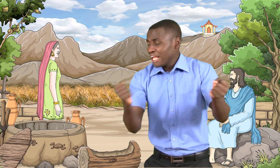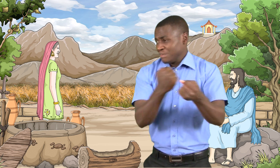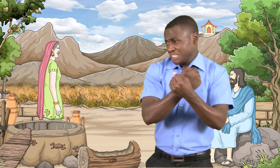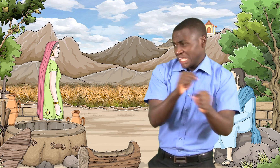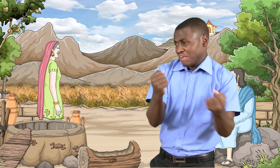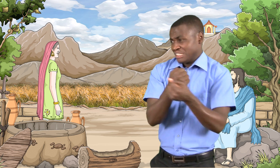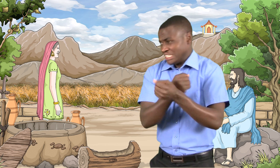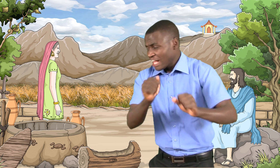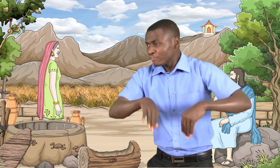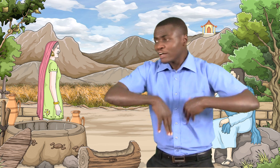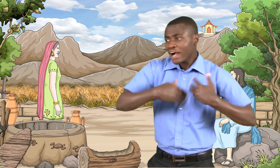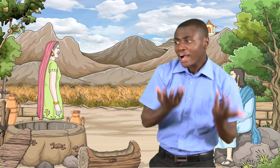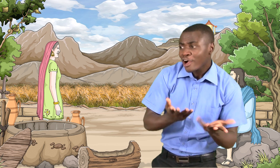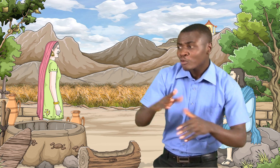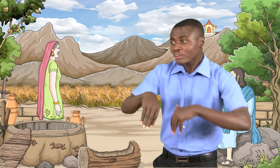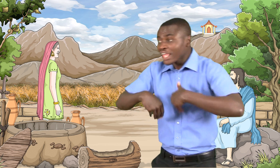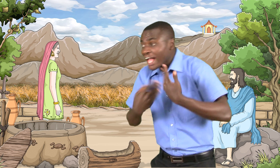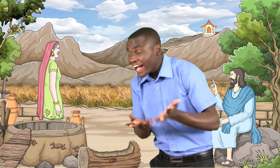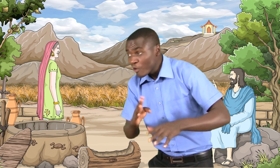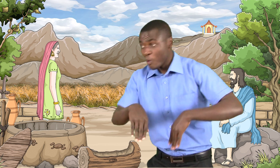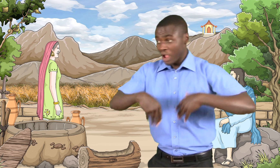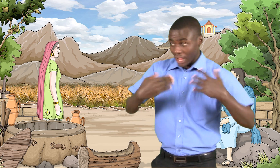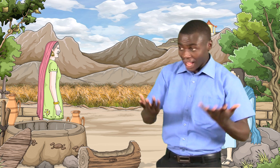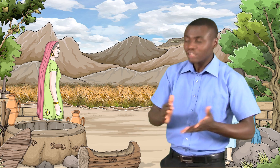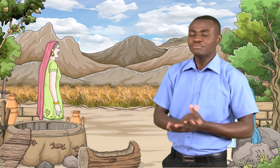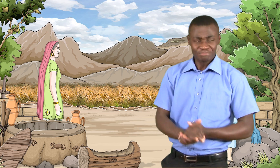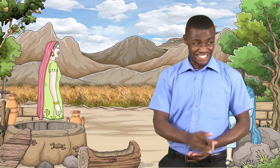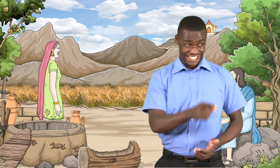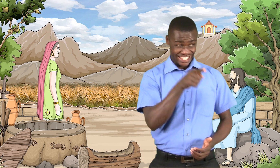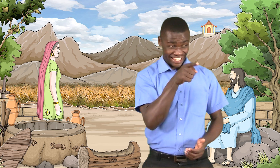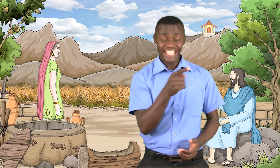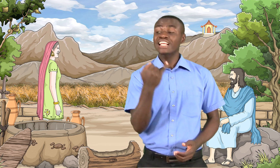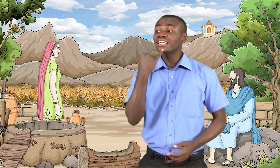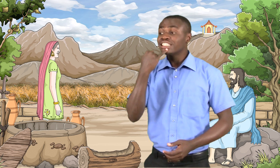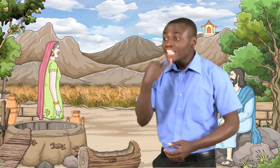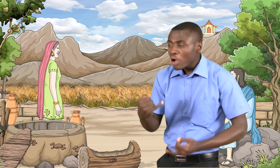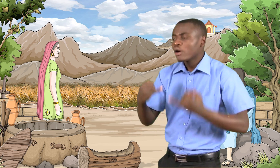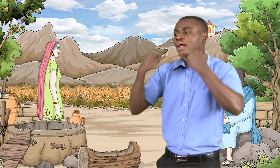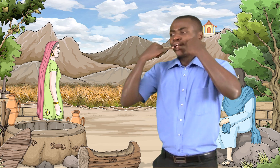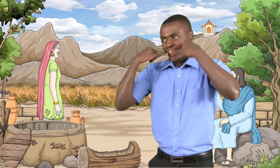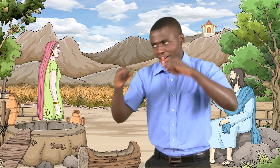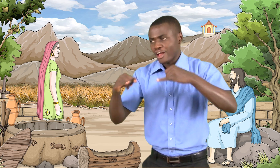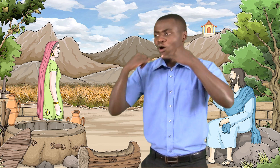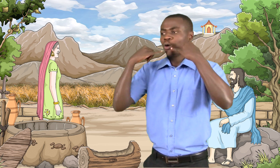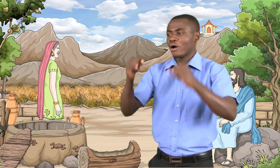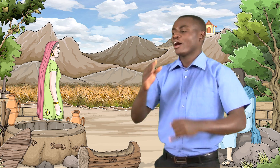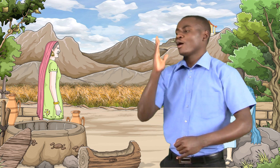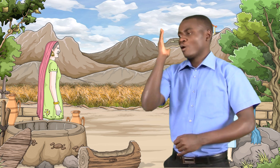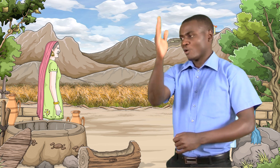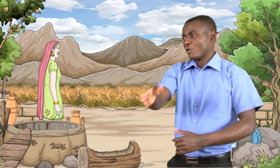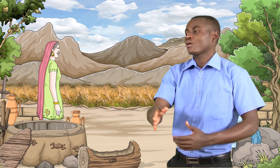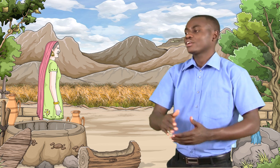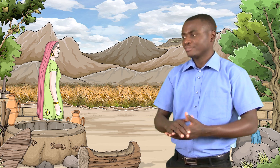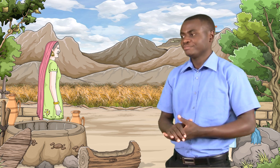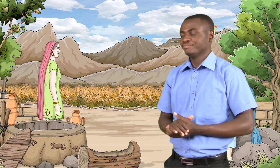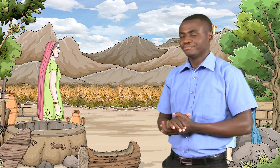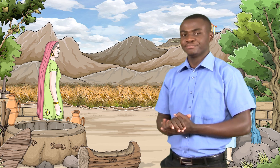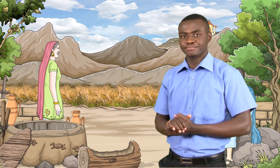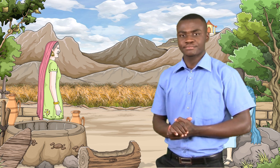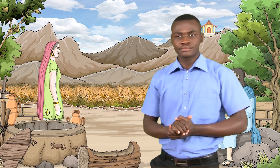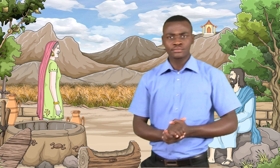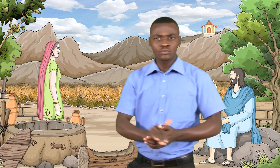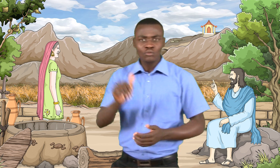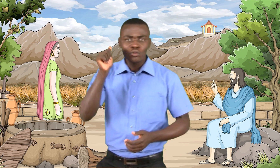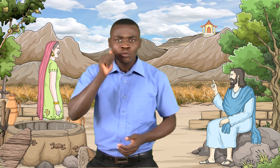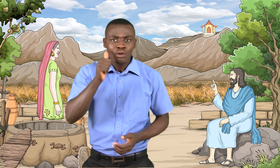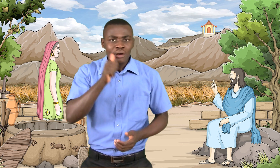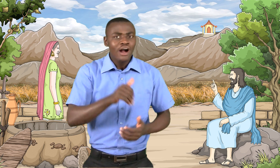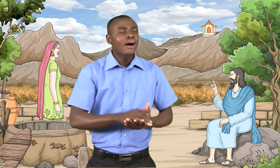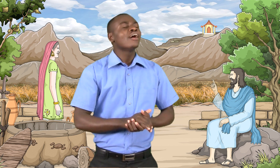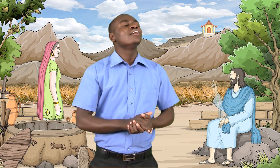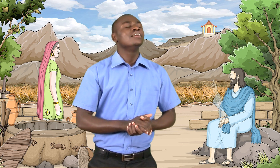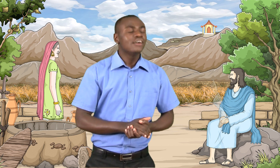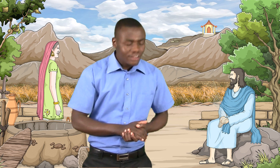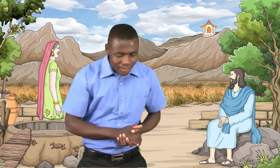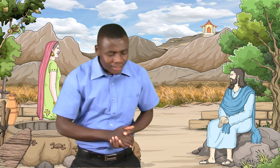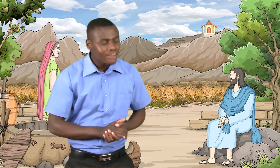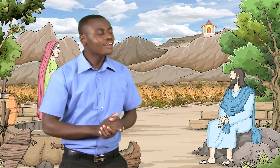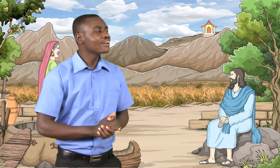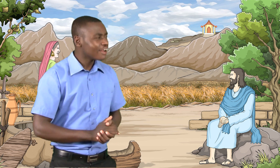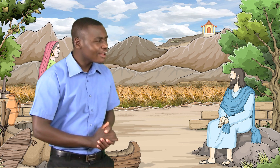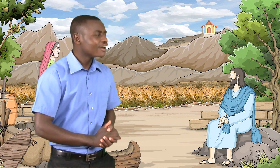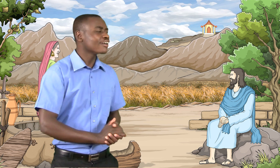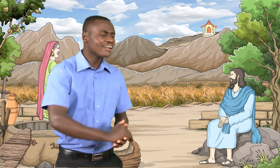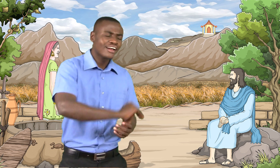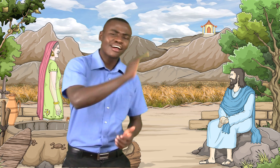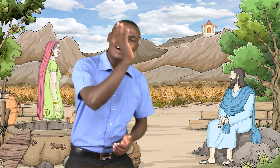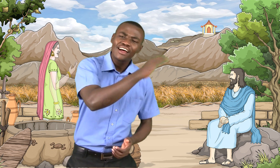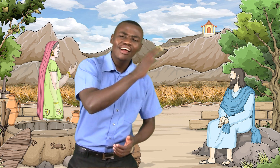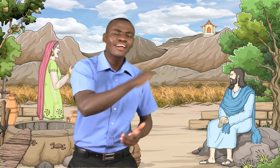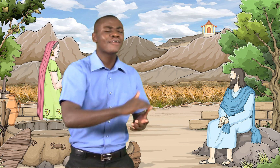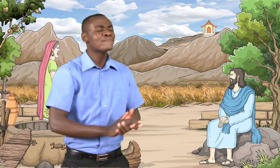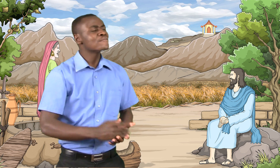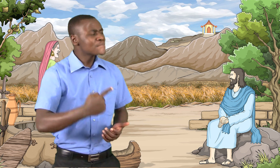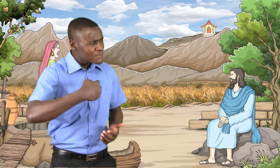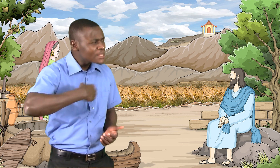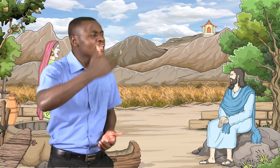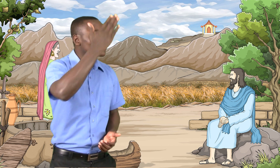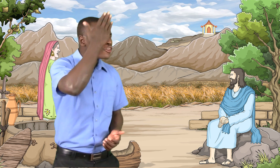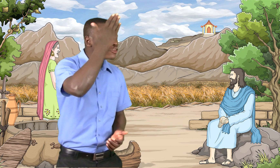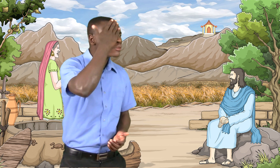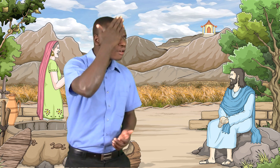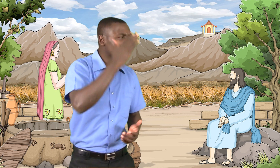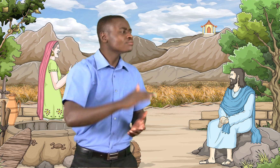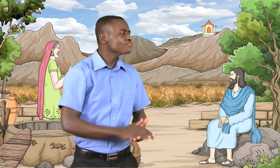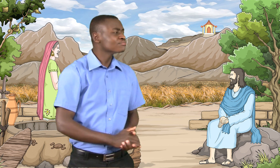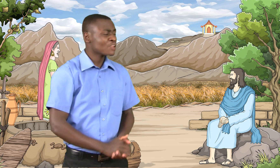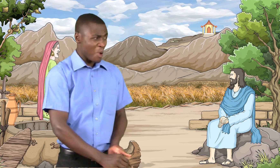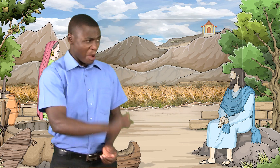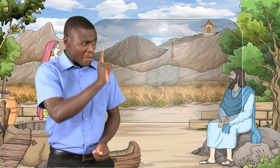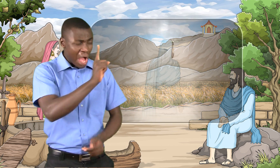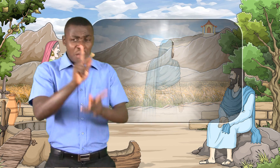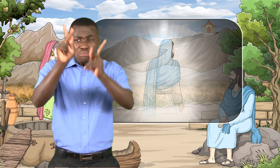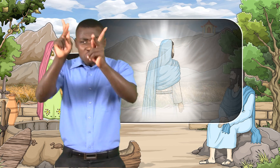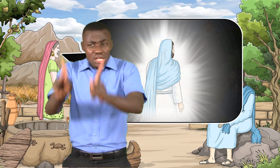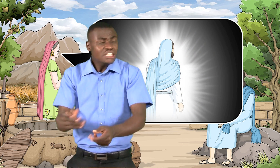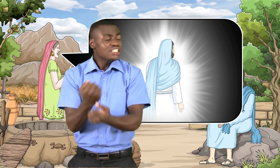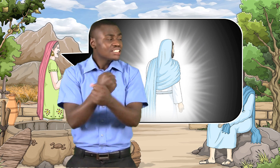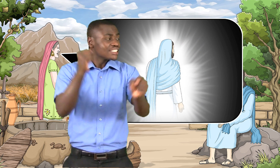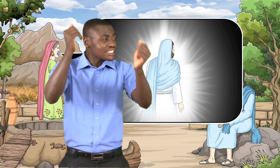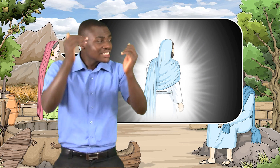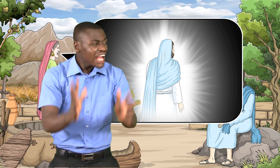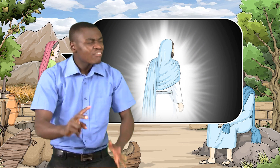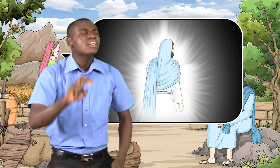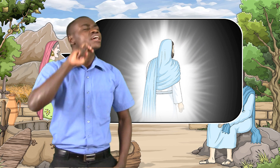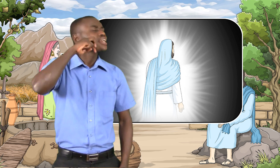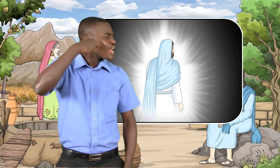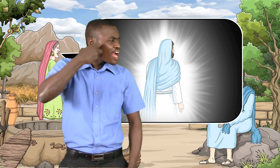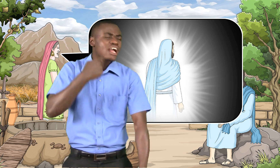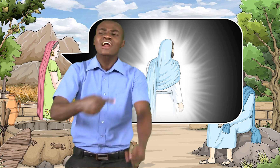God is Spirit, and His worshipers must worship Him in spirit and in truth.”